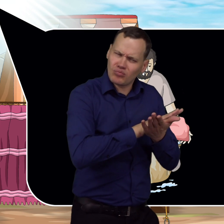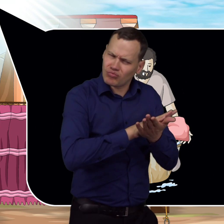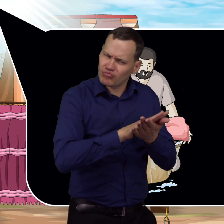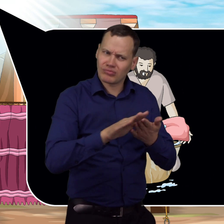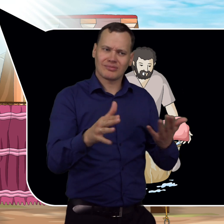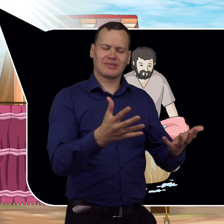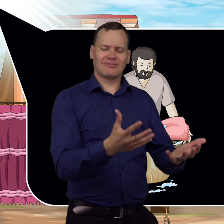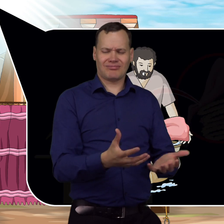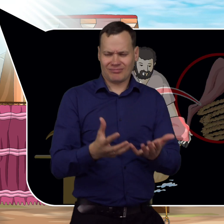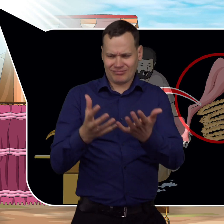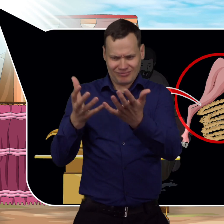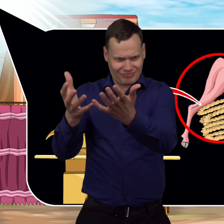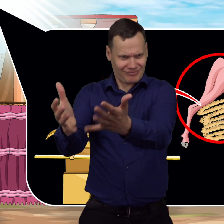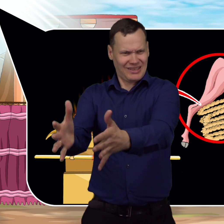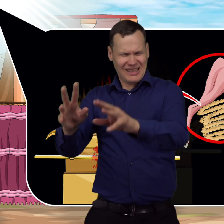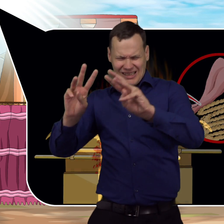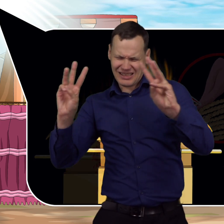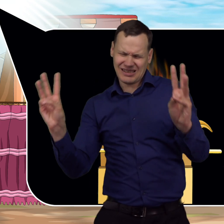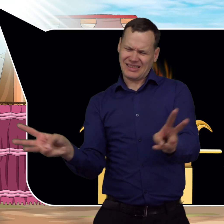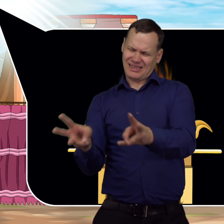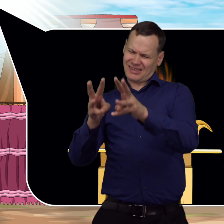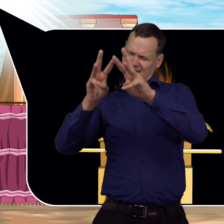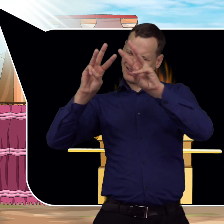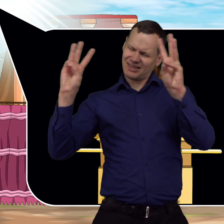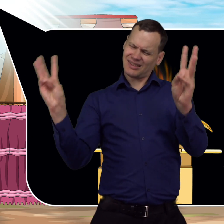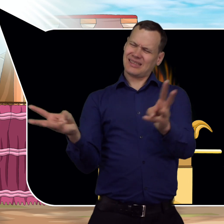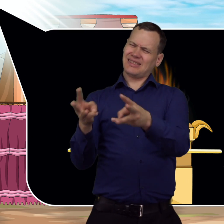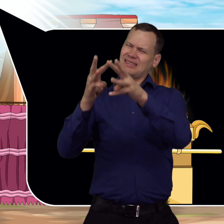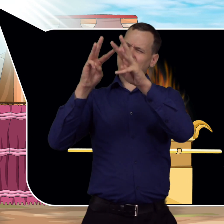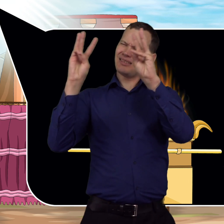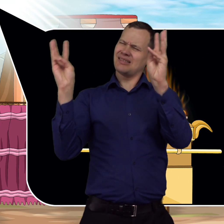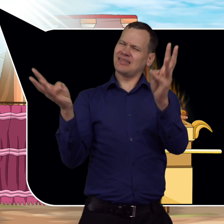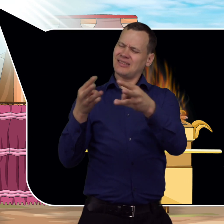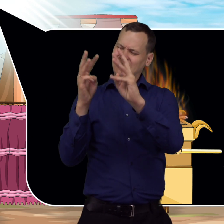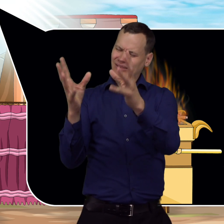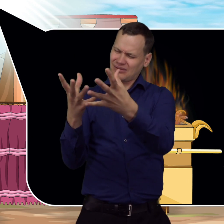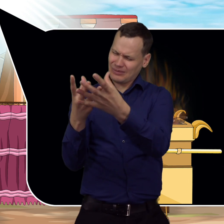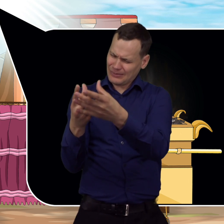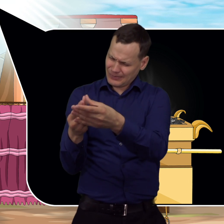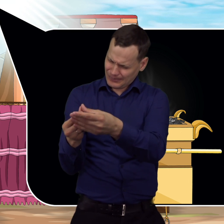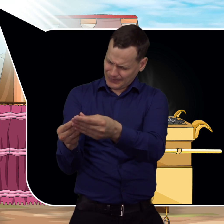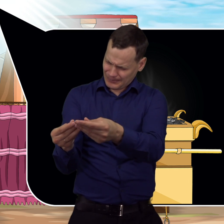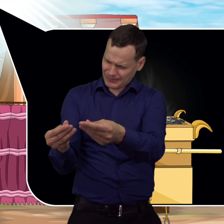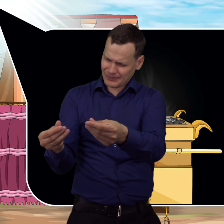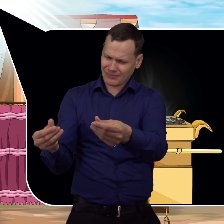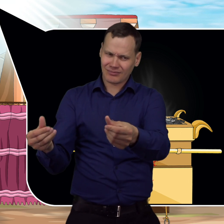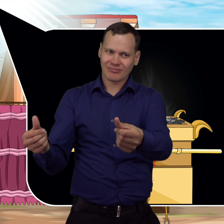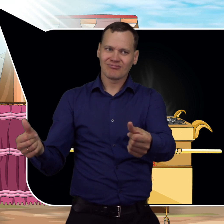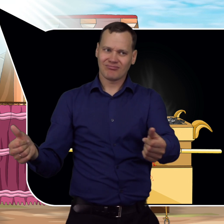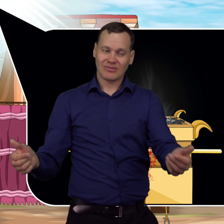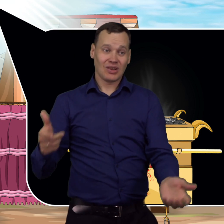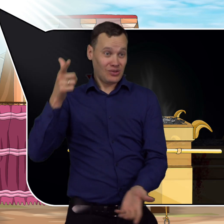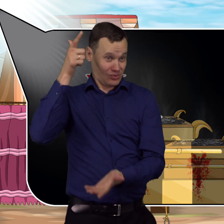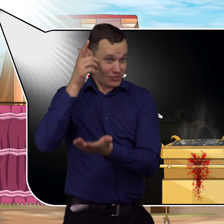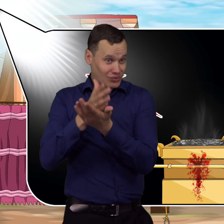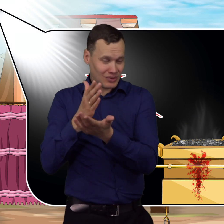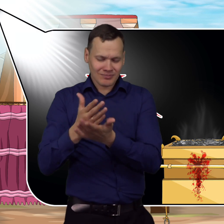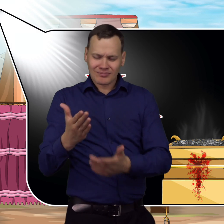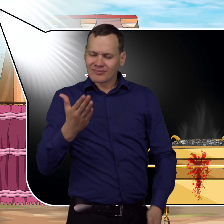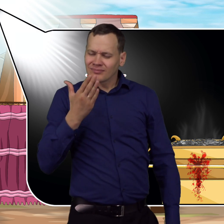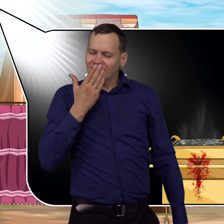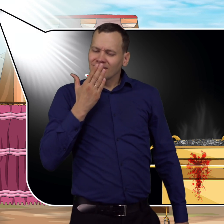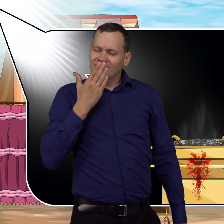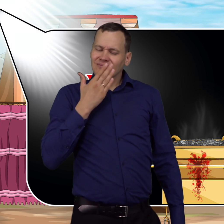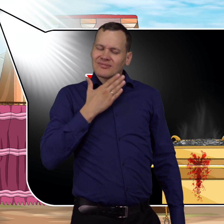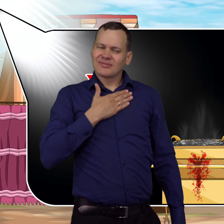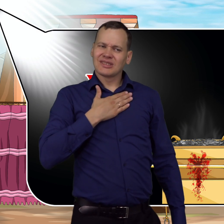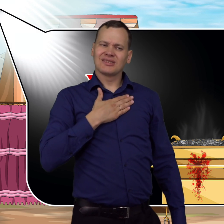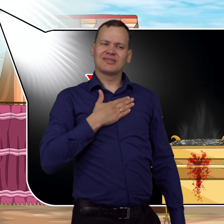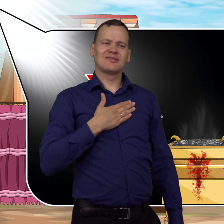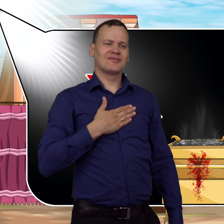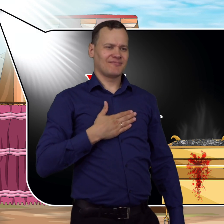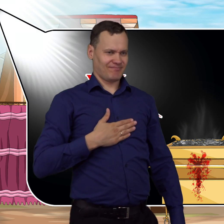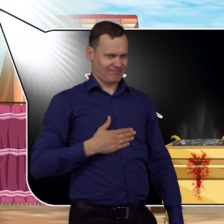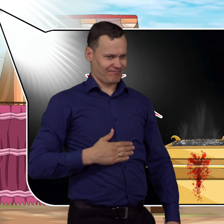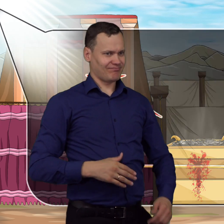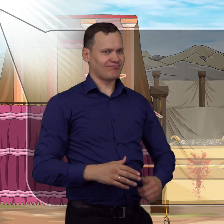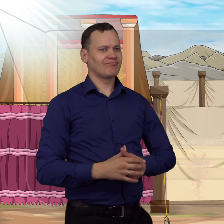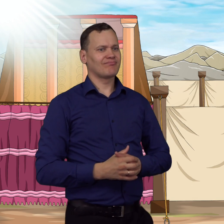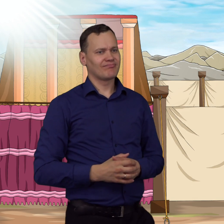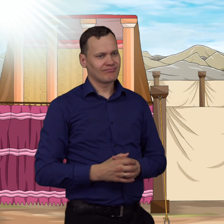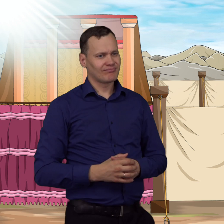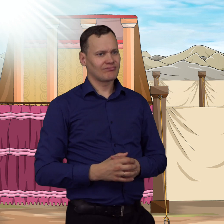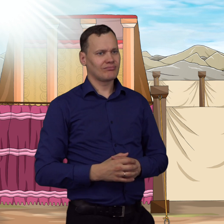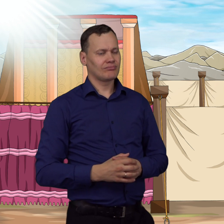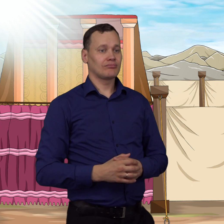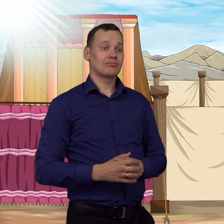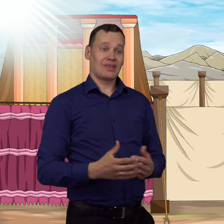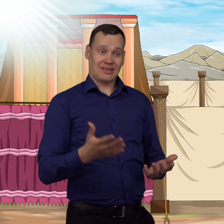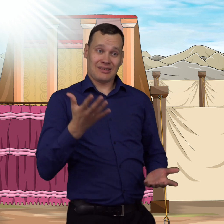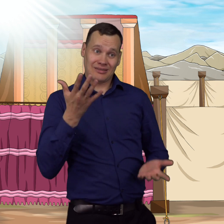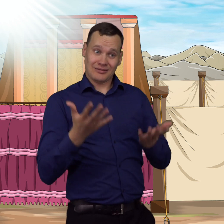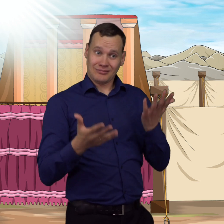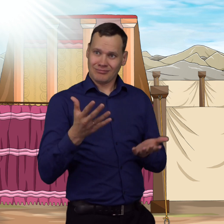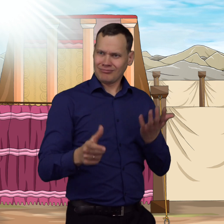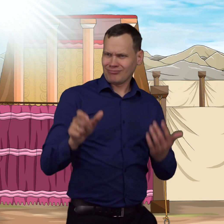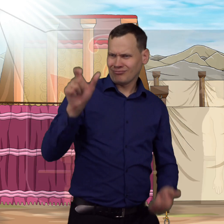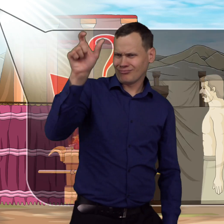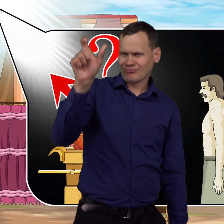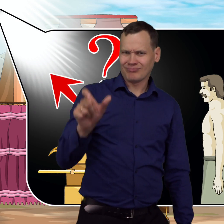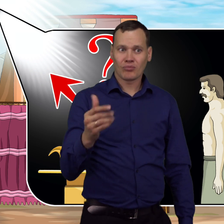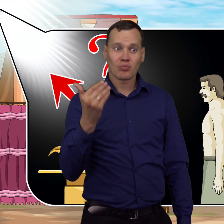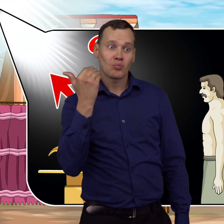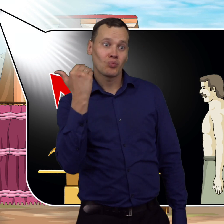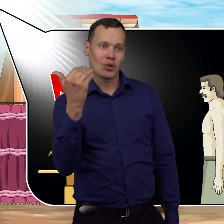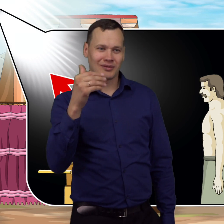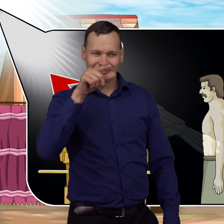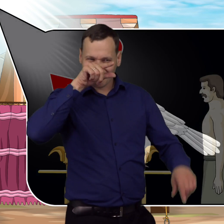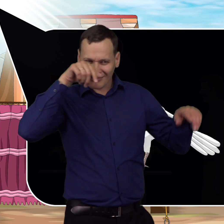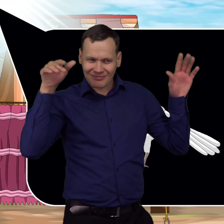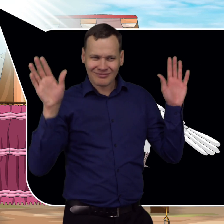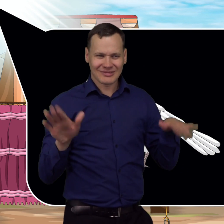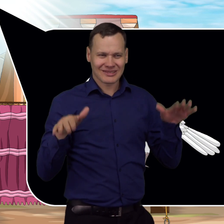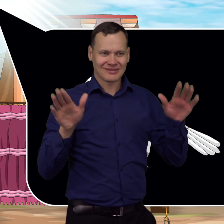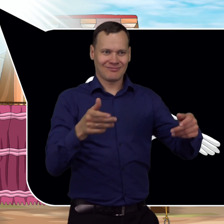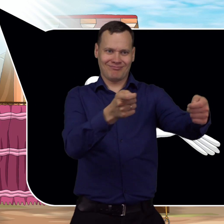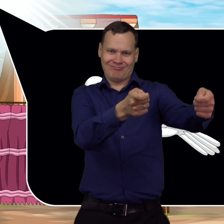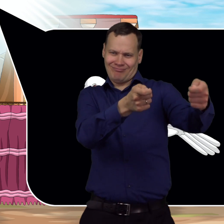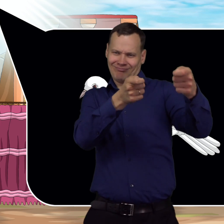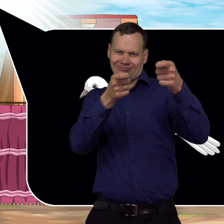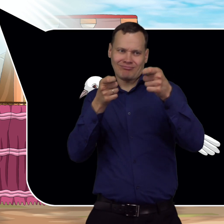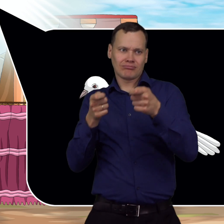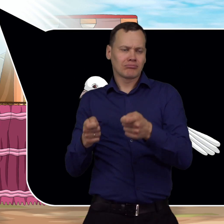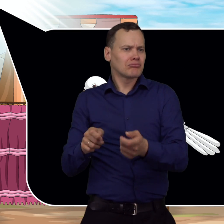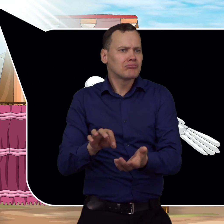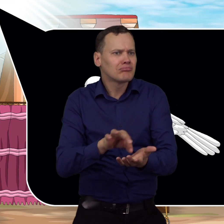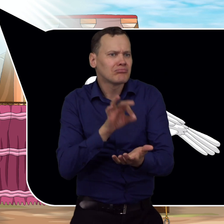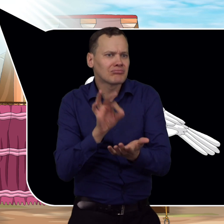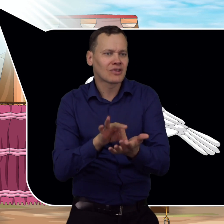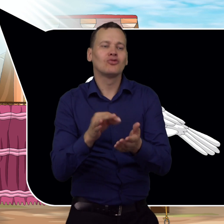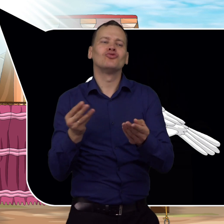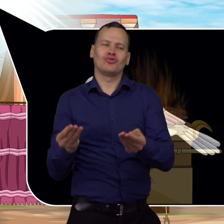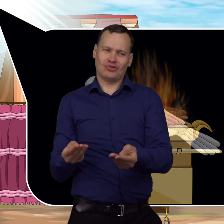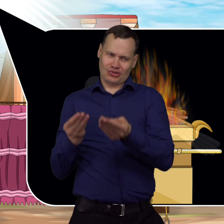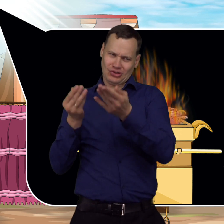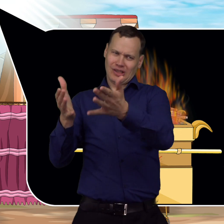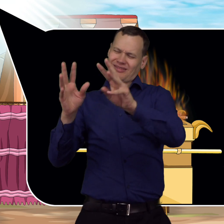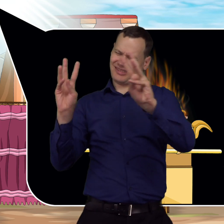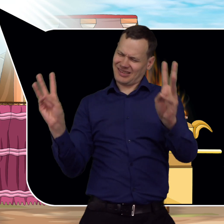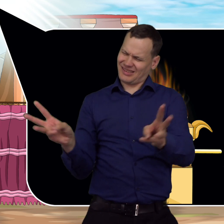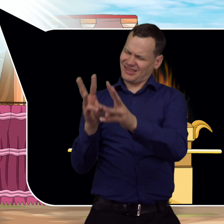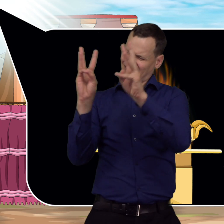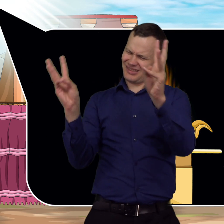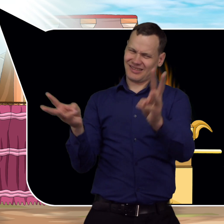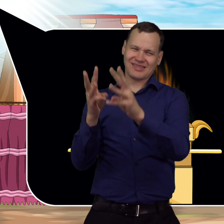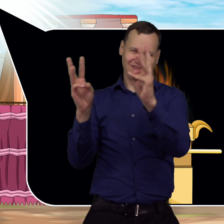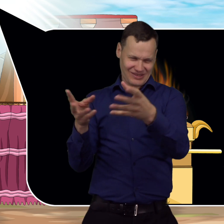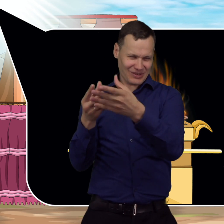it is a burnt offering, an offering made by fire, a pleasing aroma to the LORD.